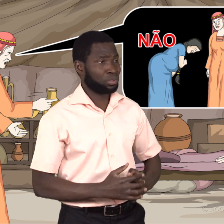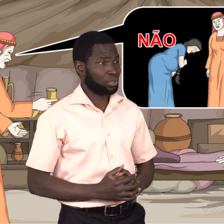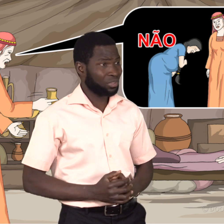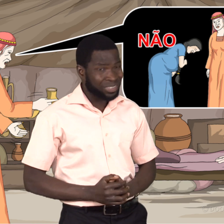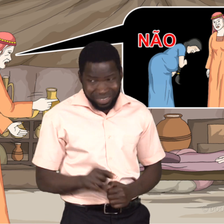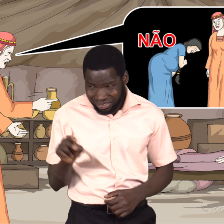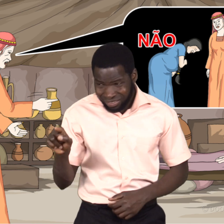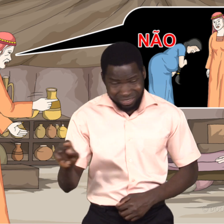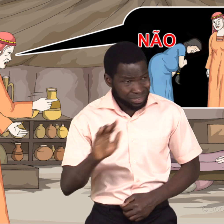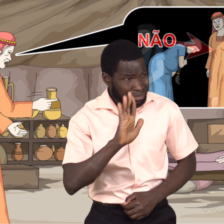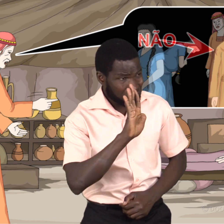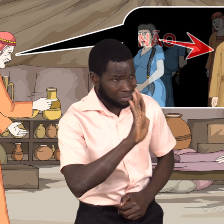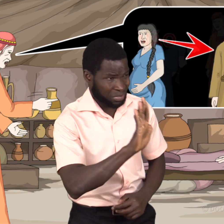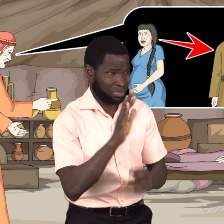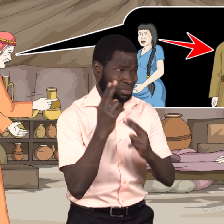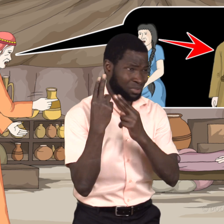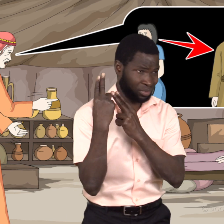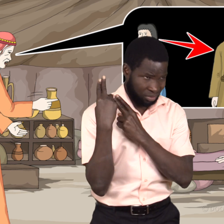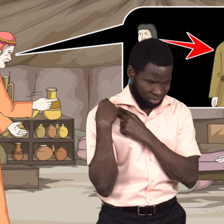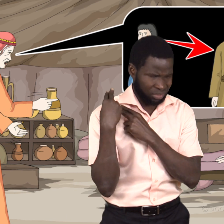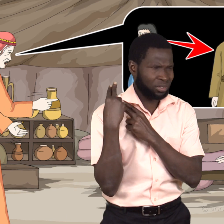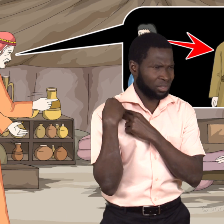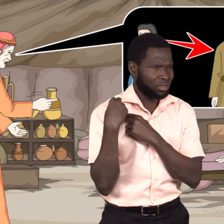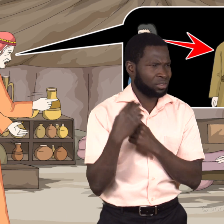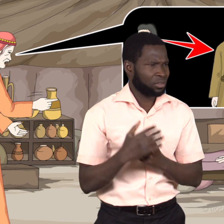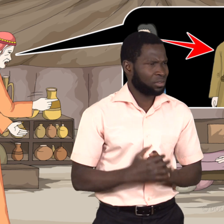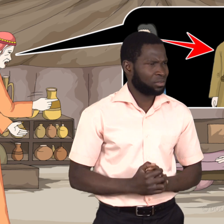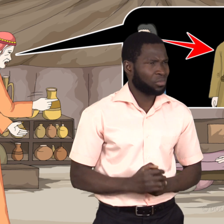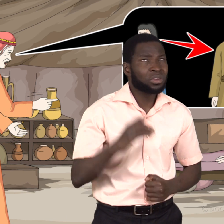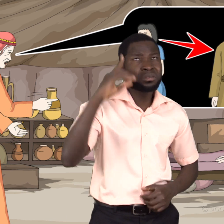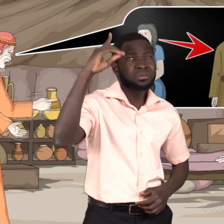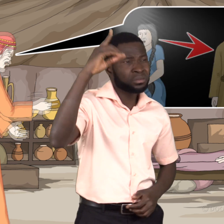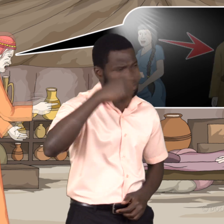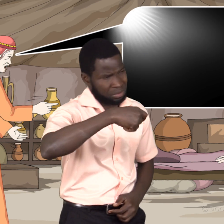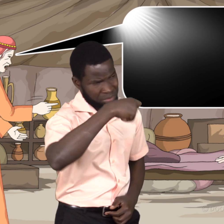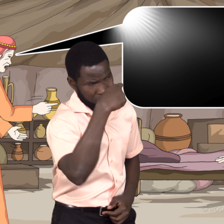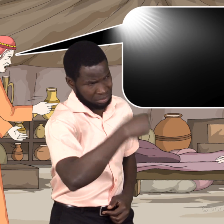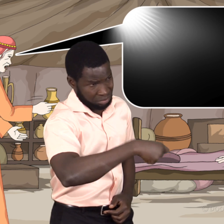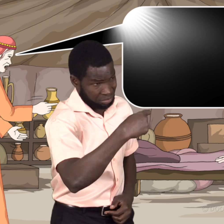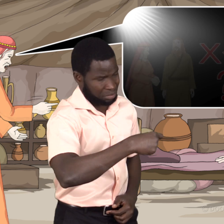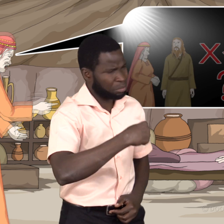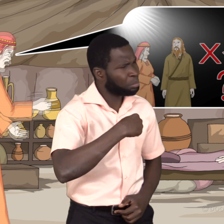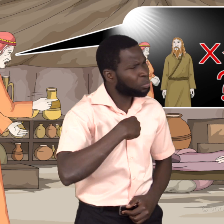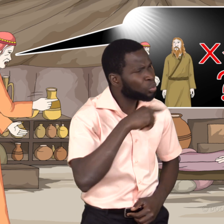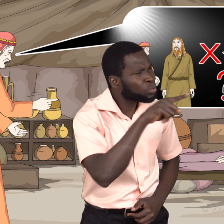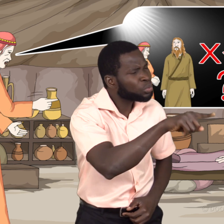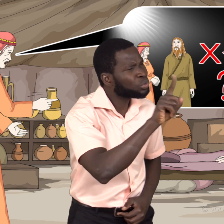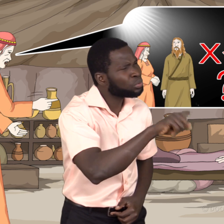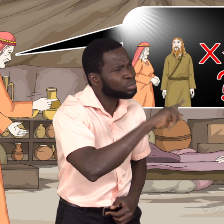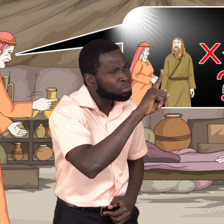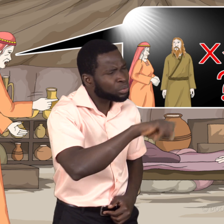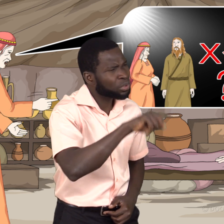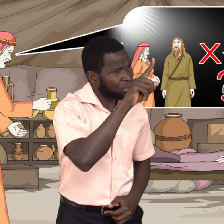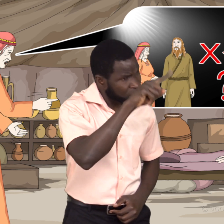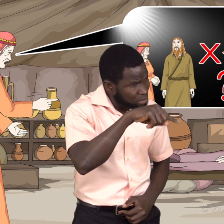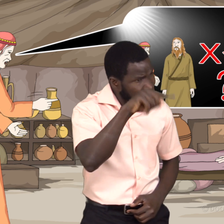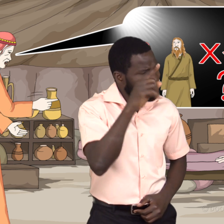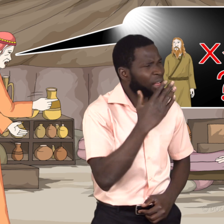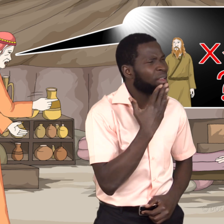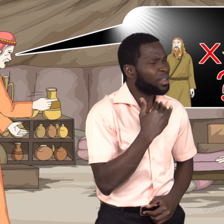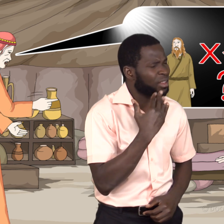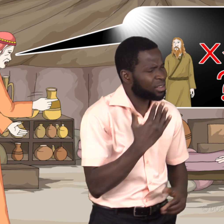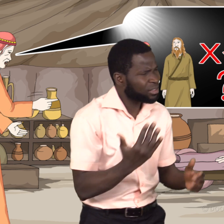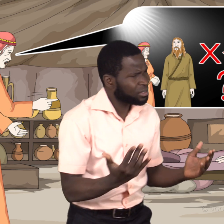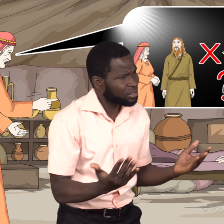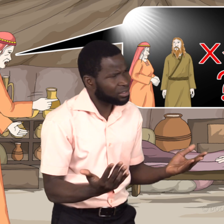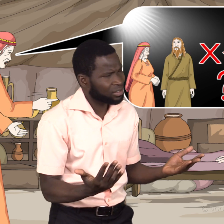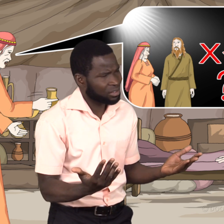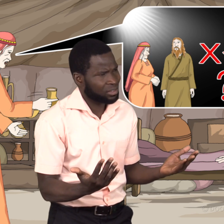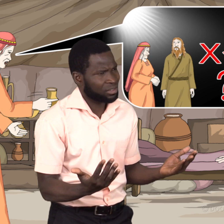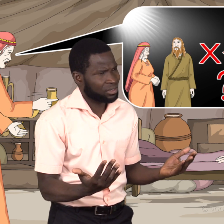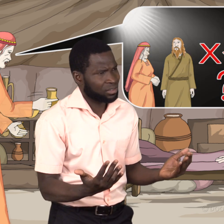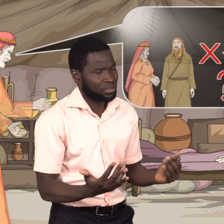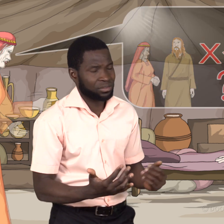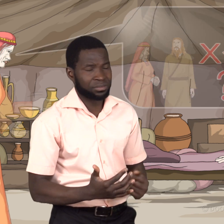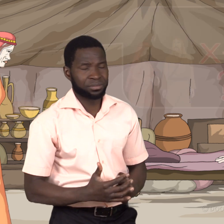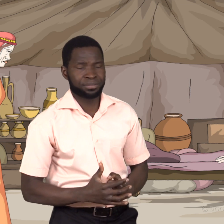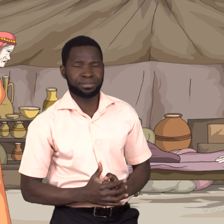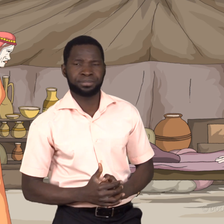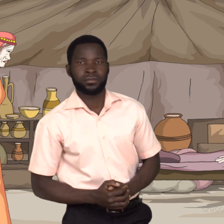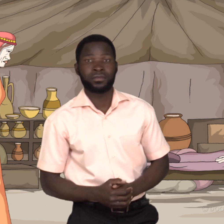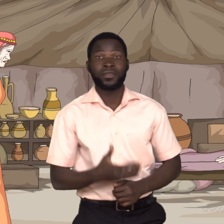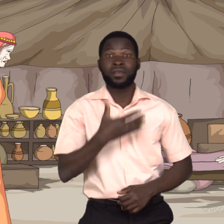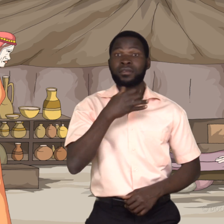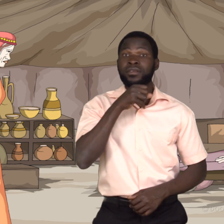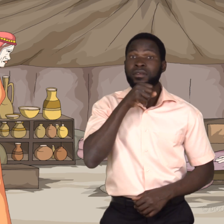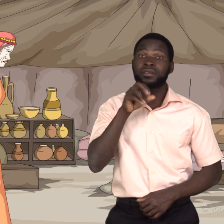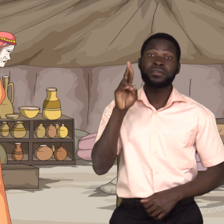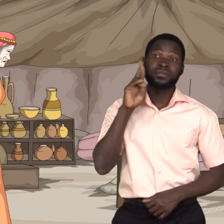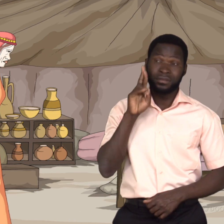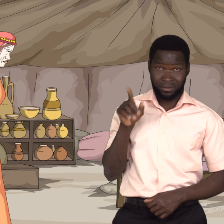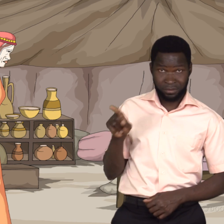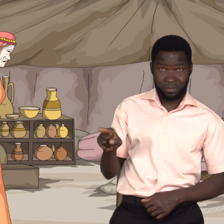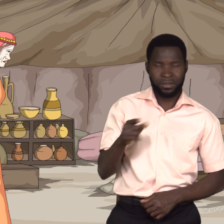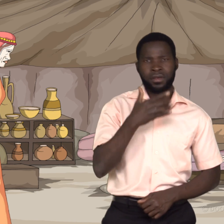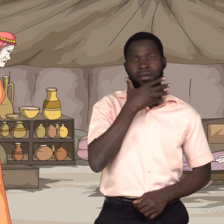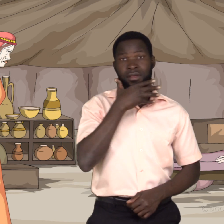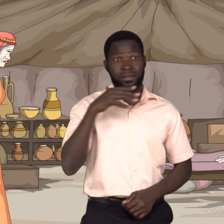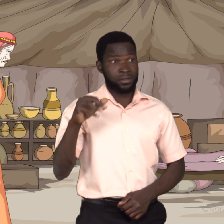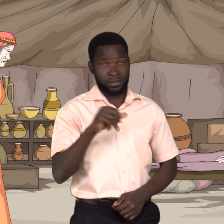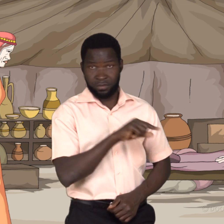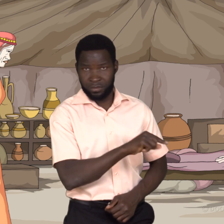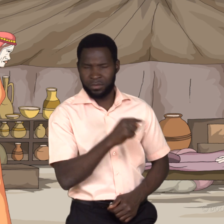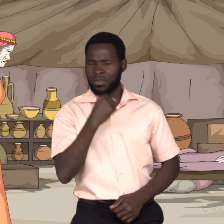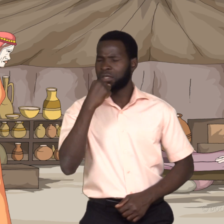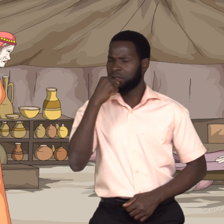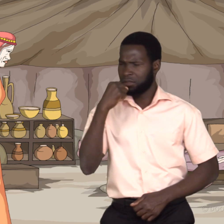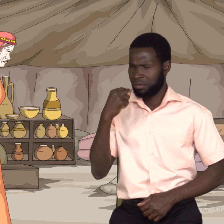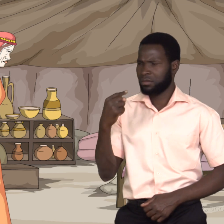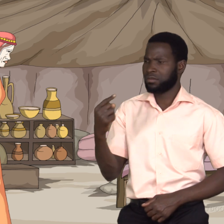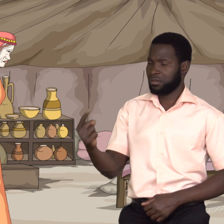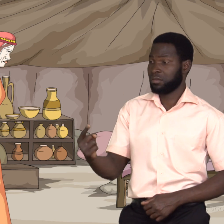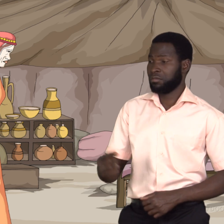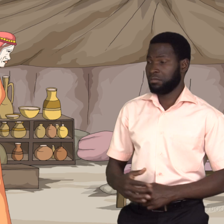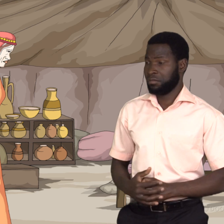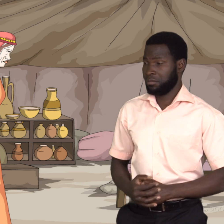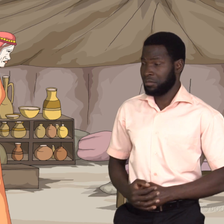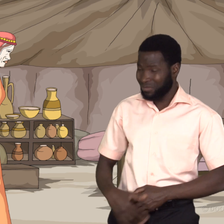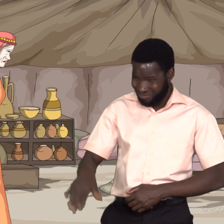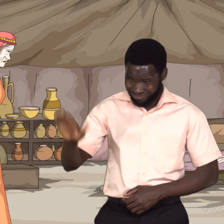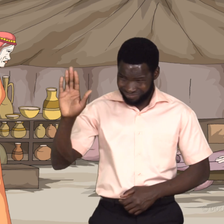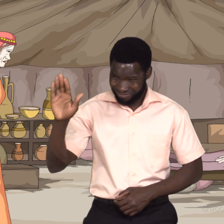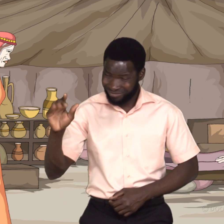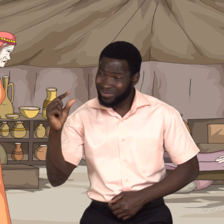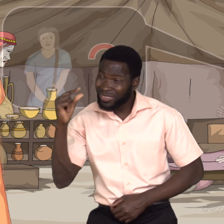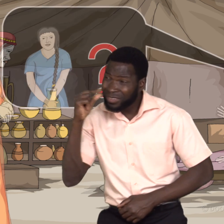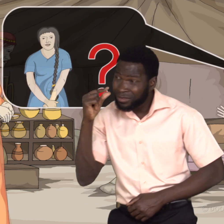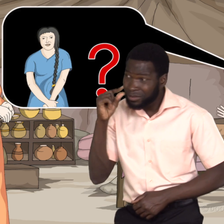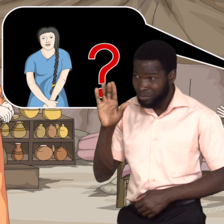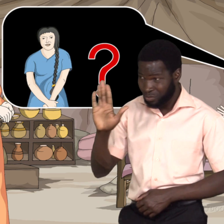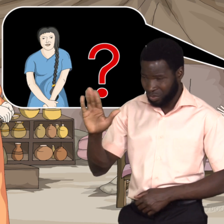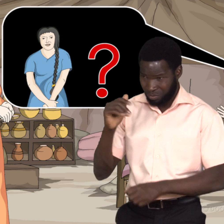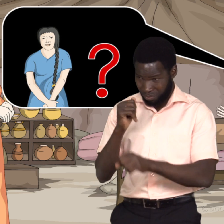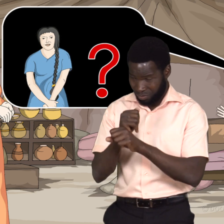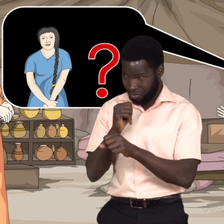May the LORD judge between you and me.”